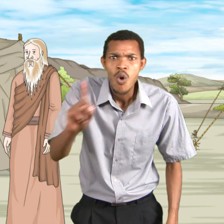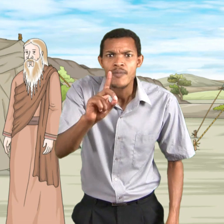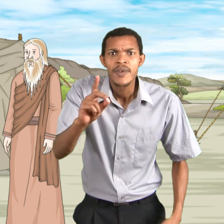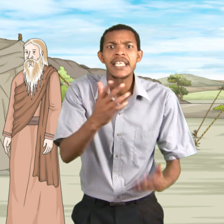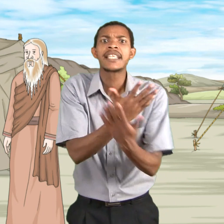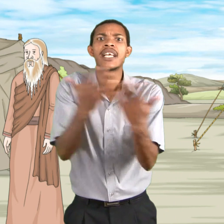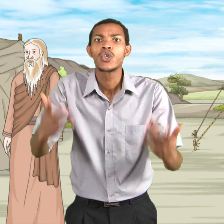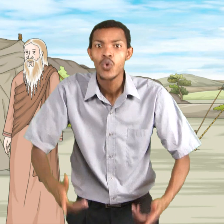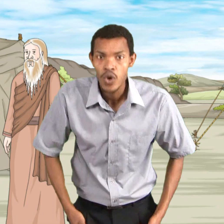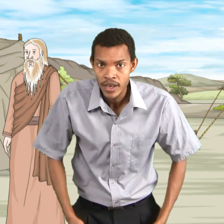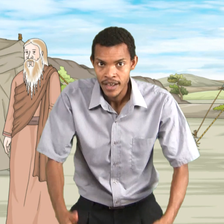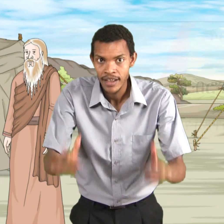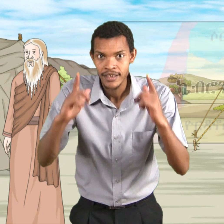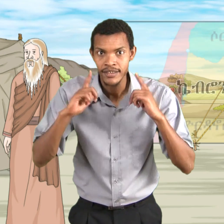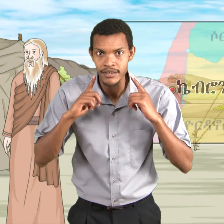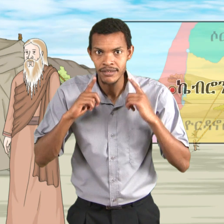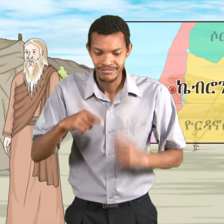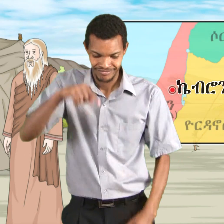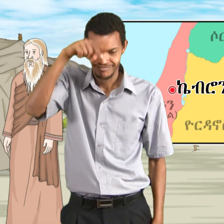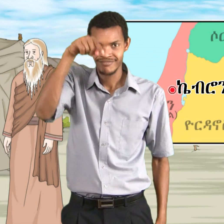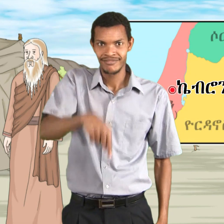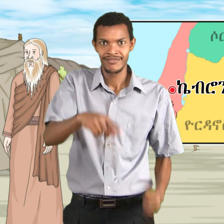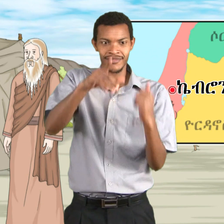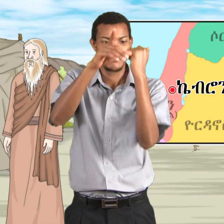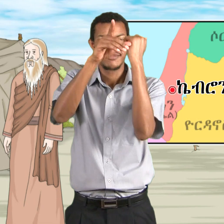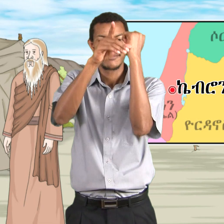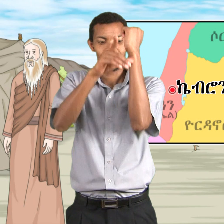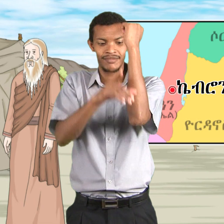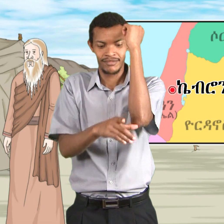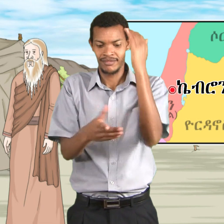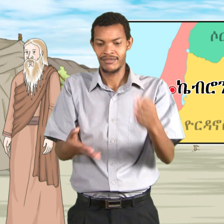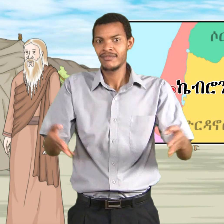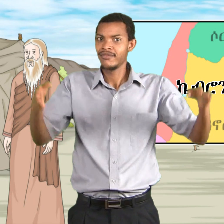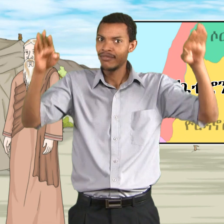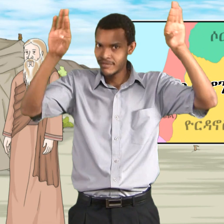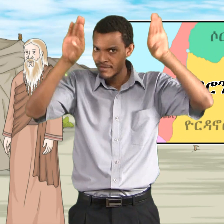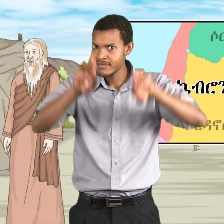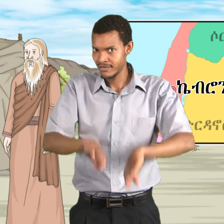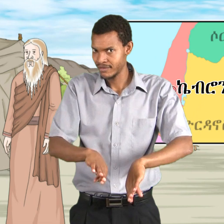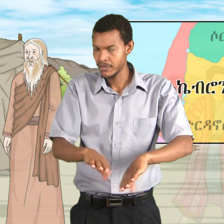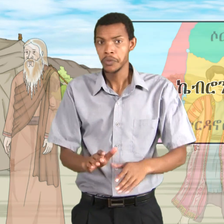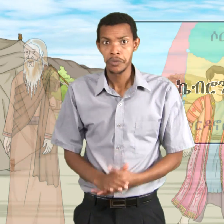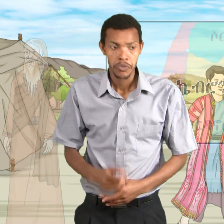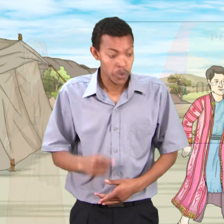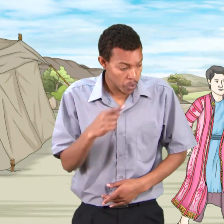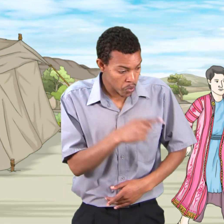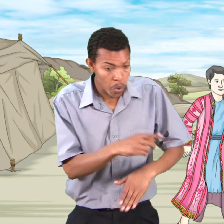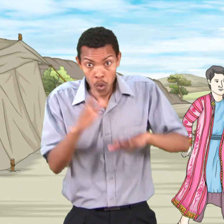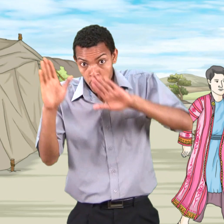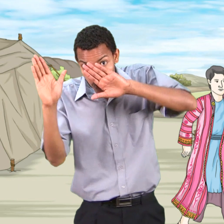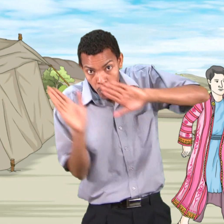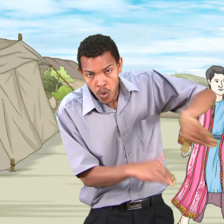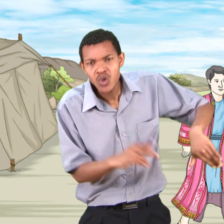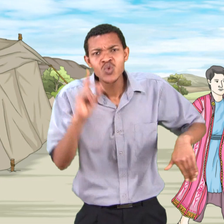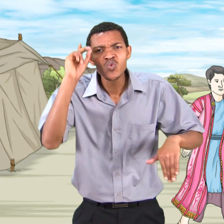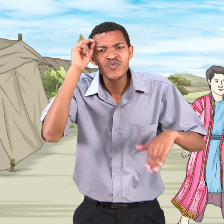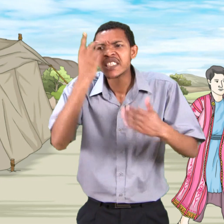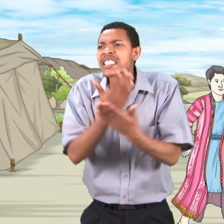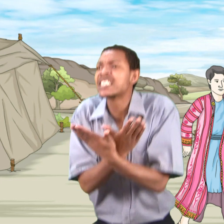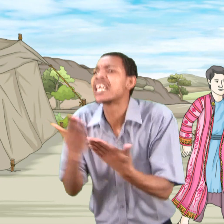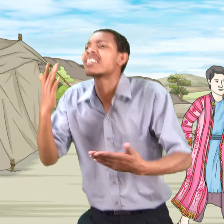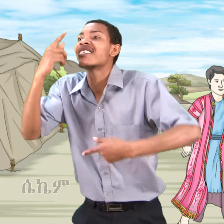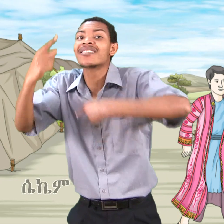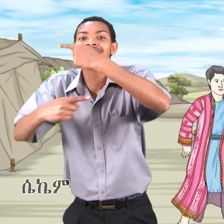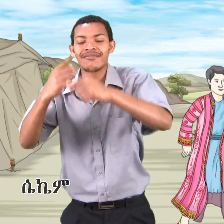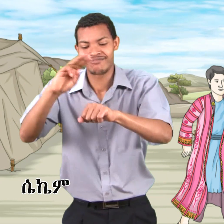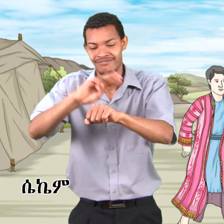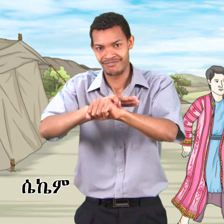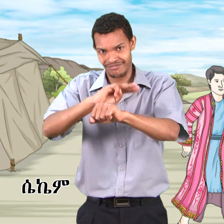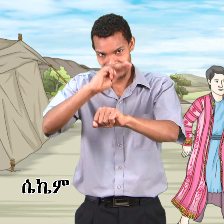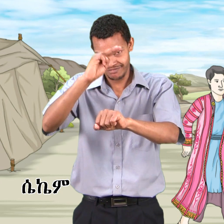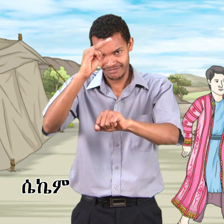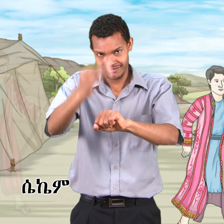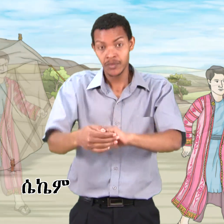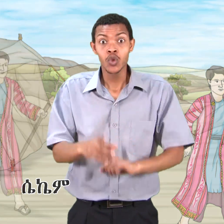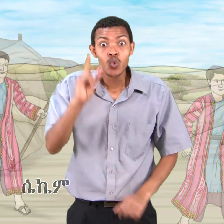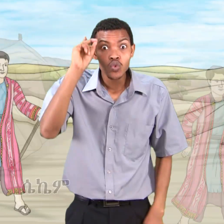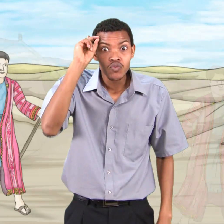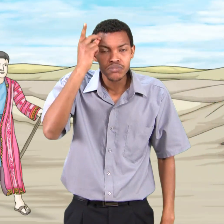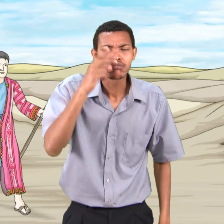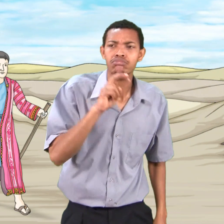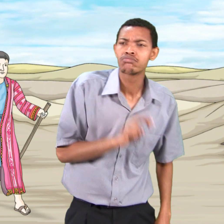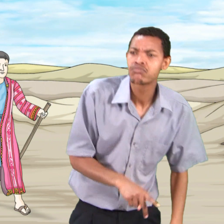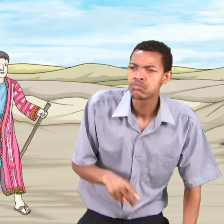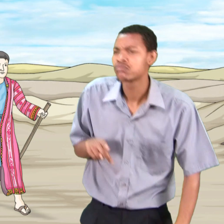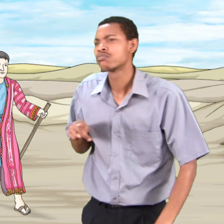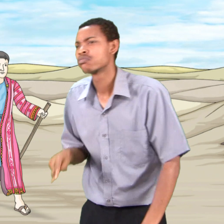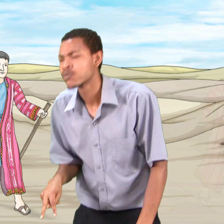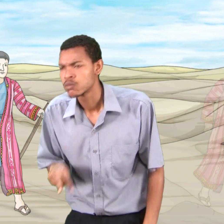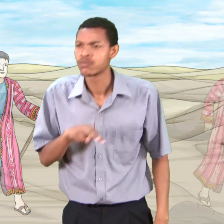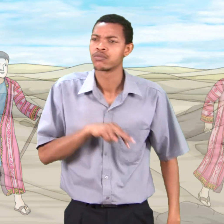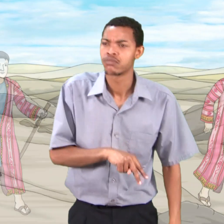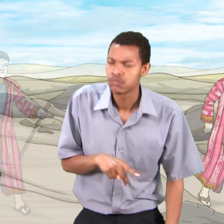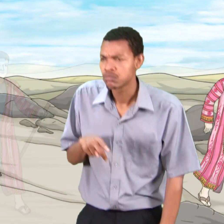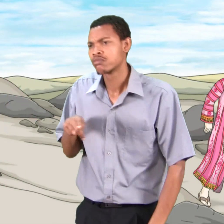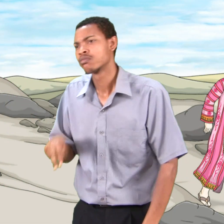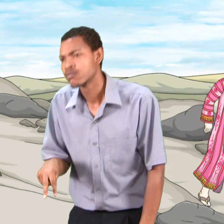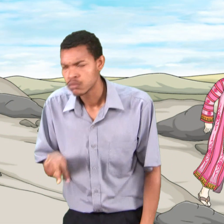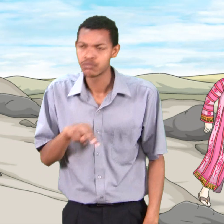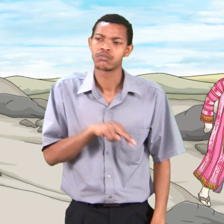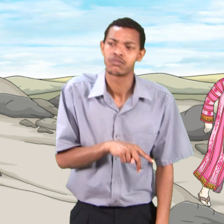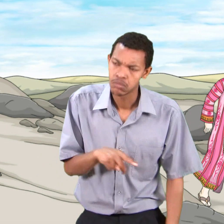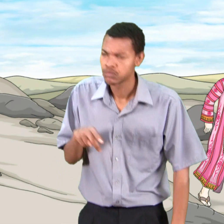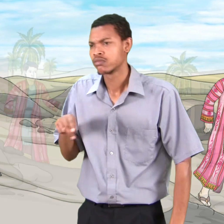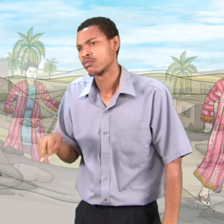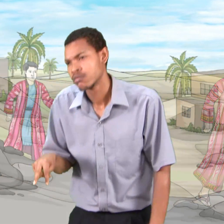So he sent him off from the Valley of Hebron.